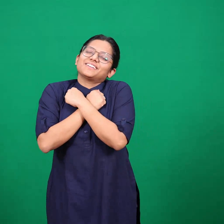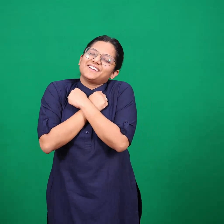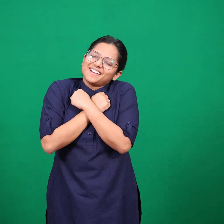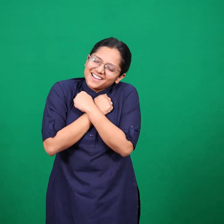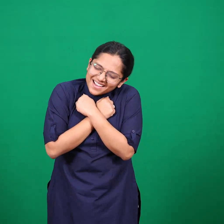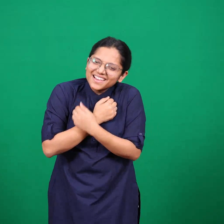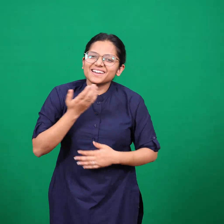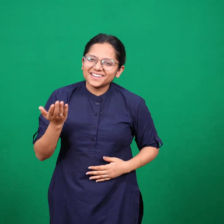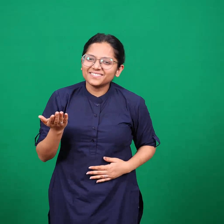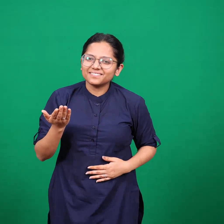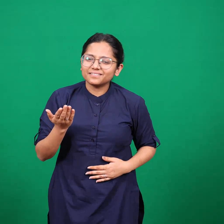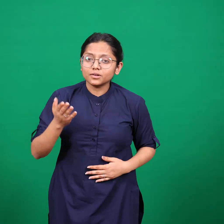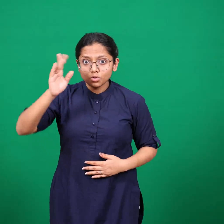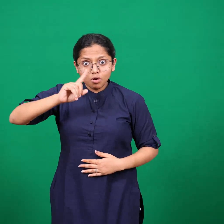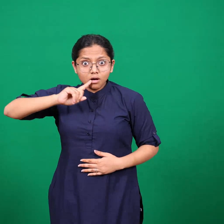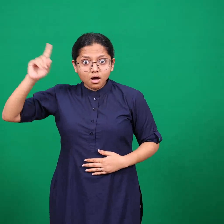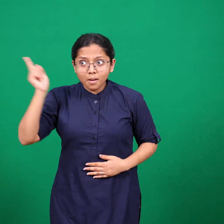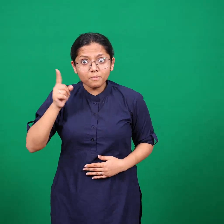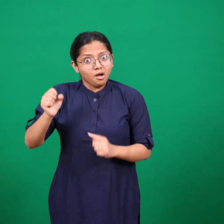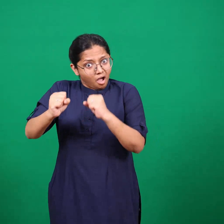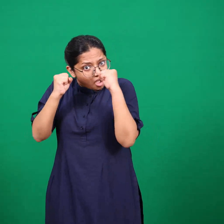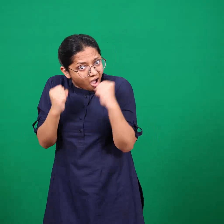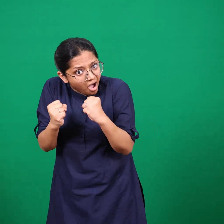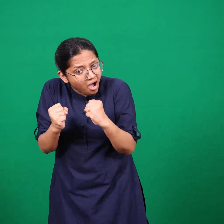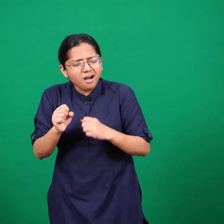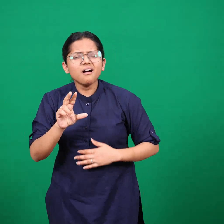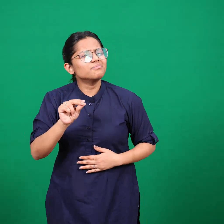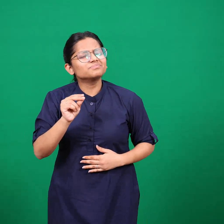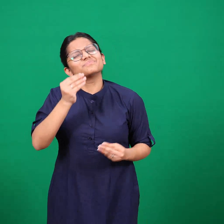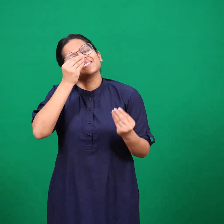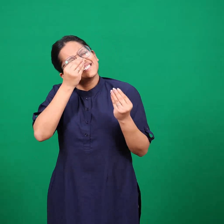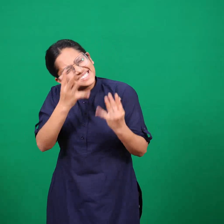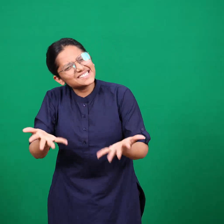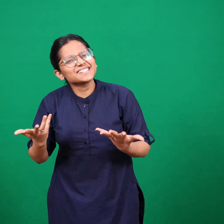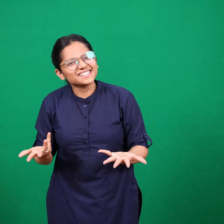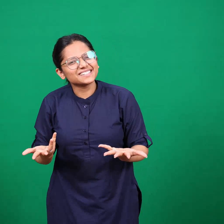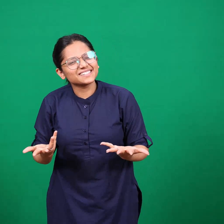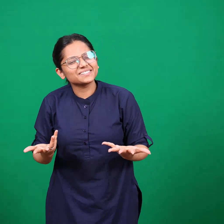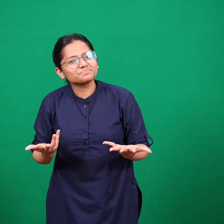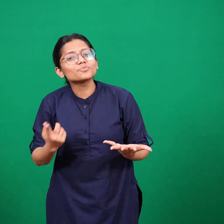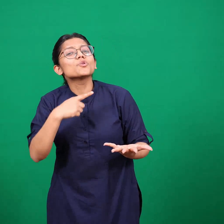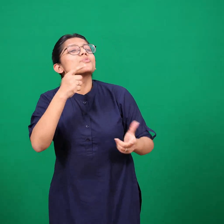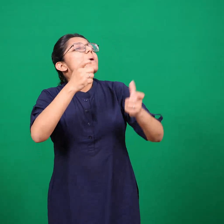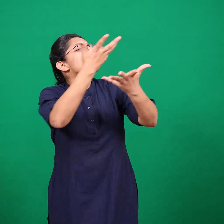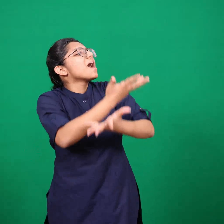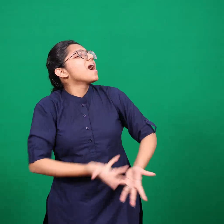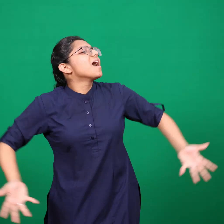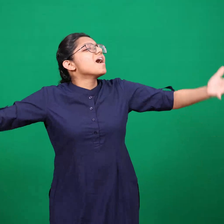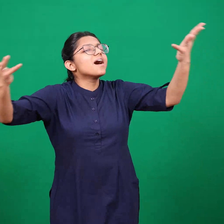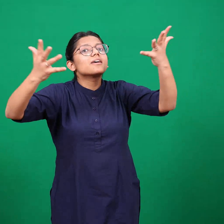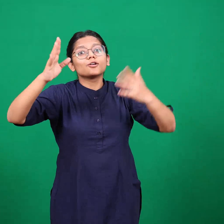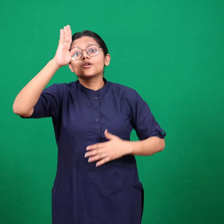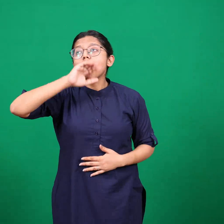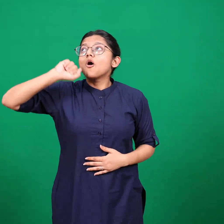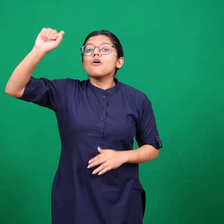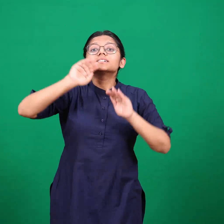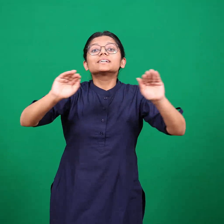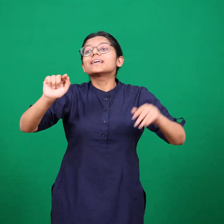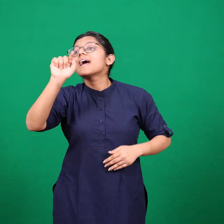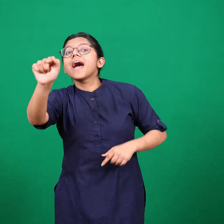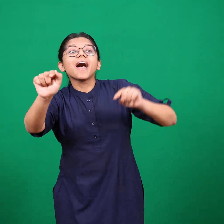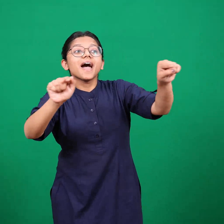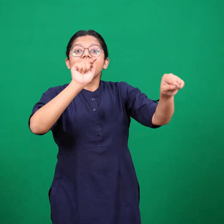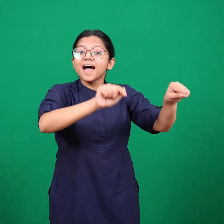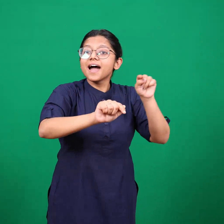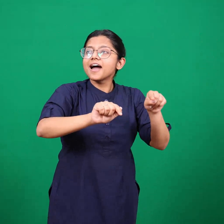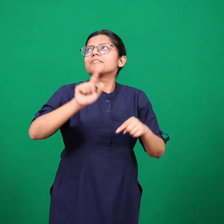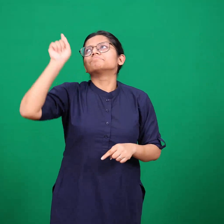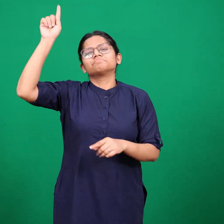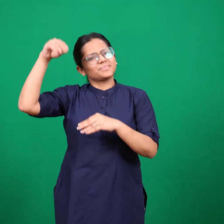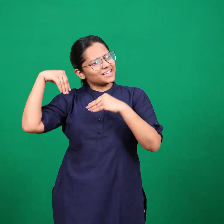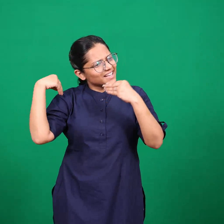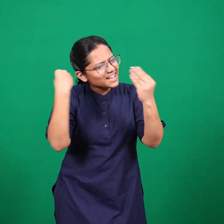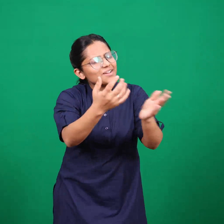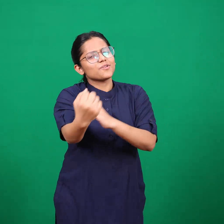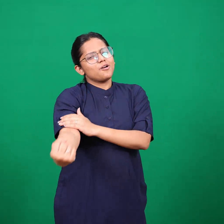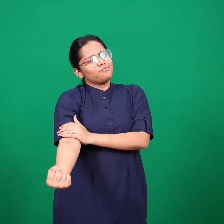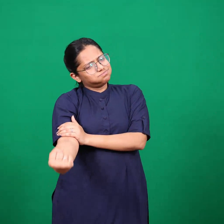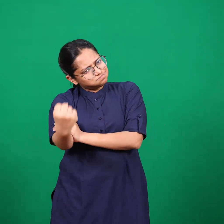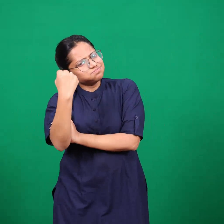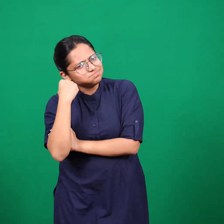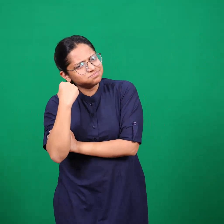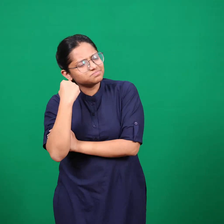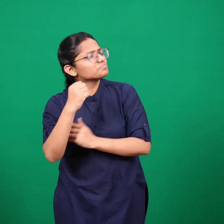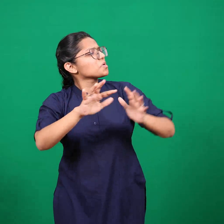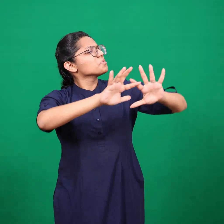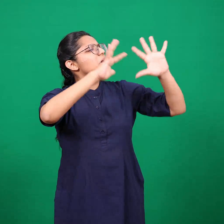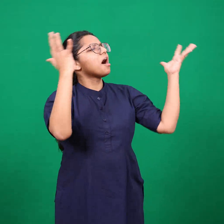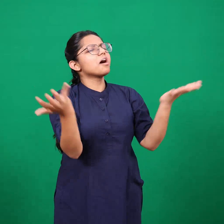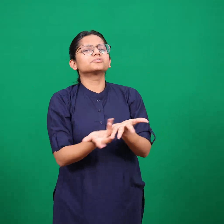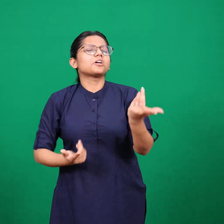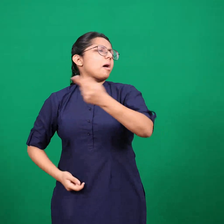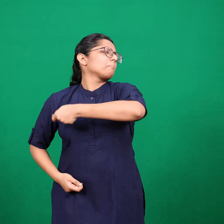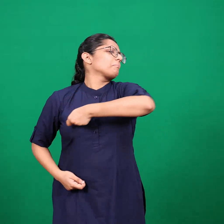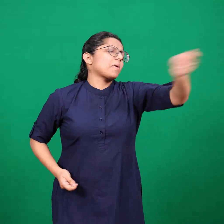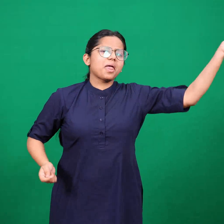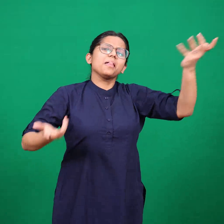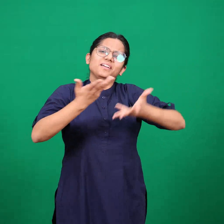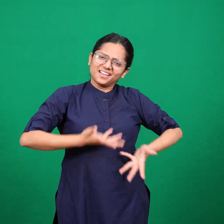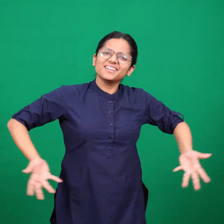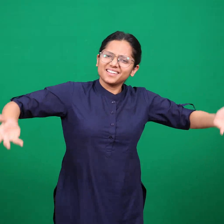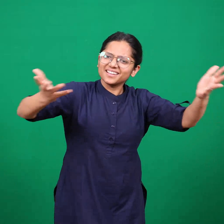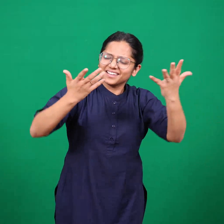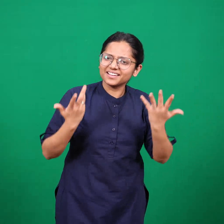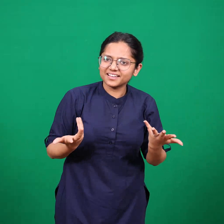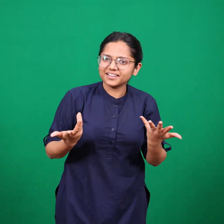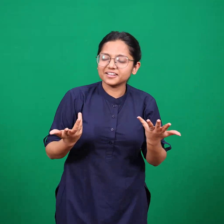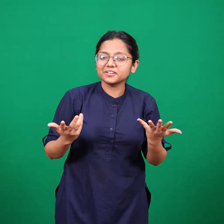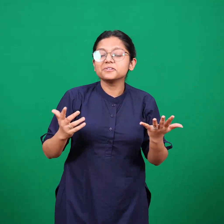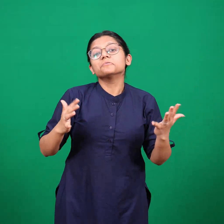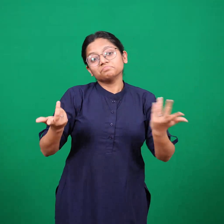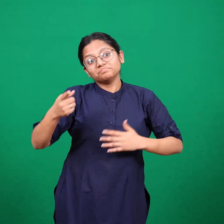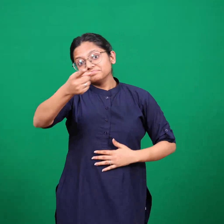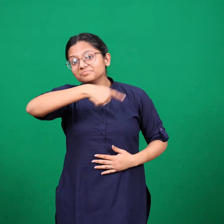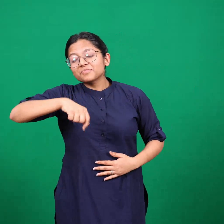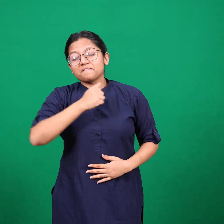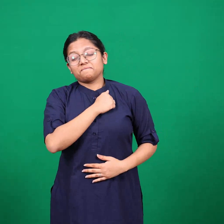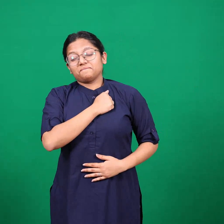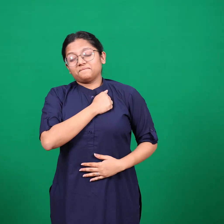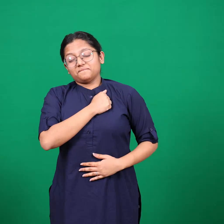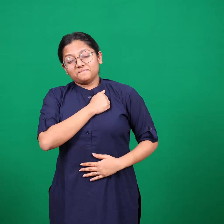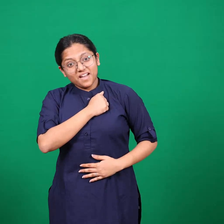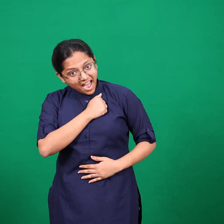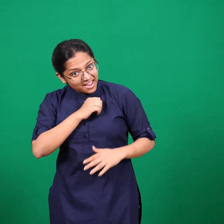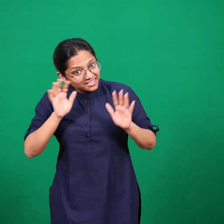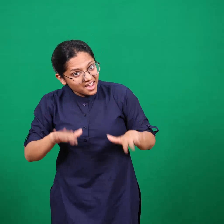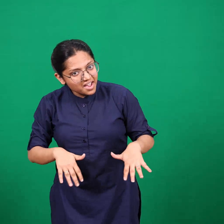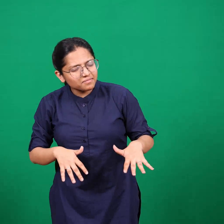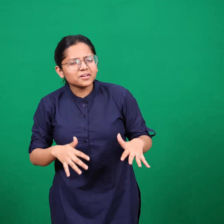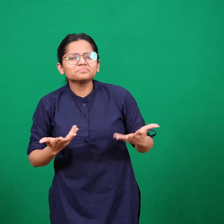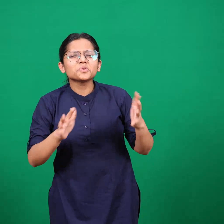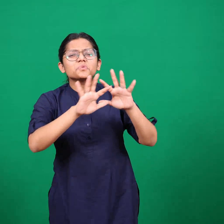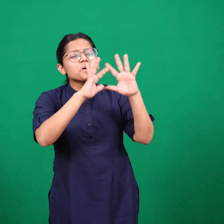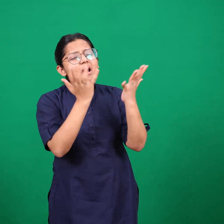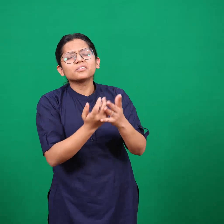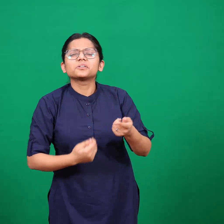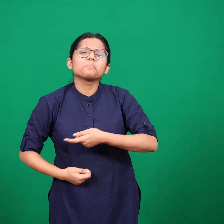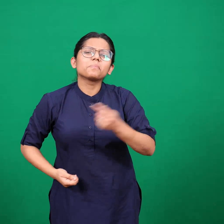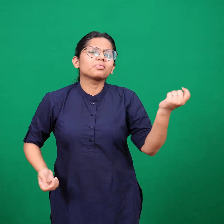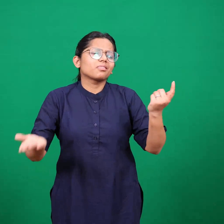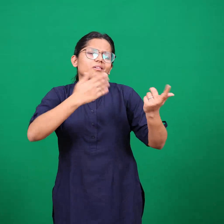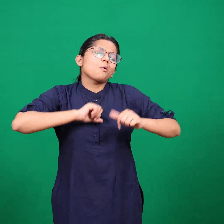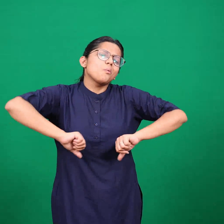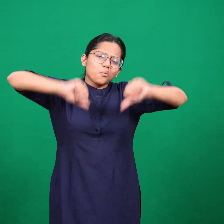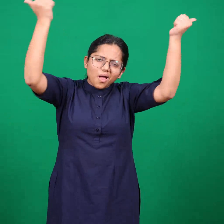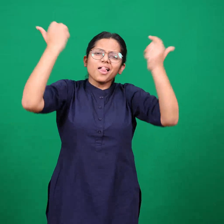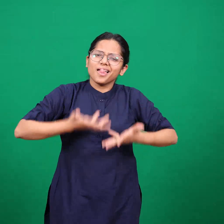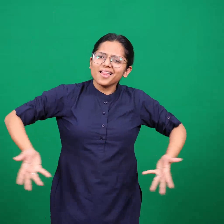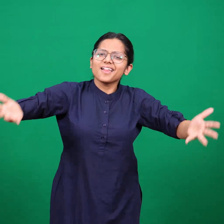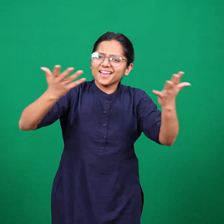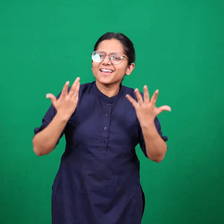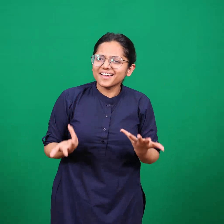And His commandments are not burdensome, because everyone born of God overcomes the world.